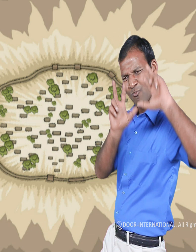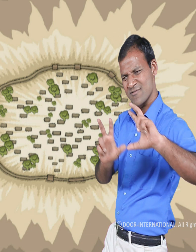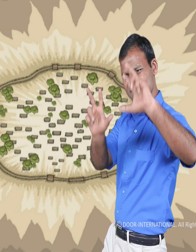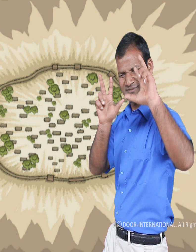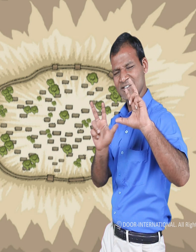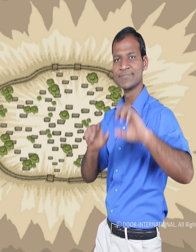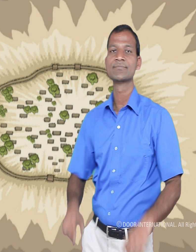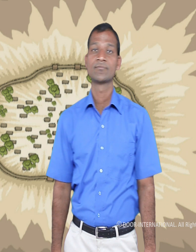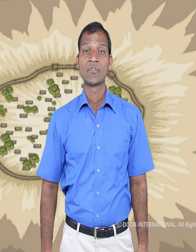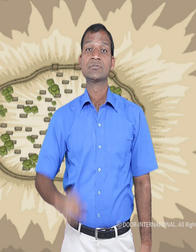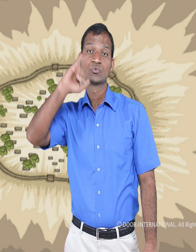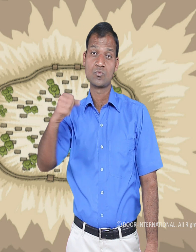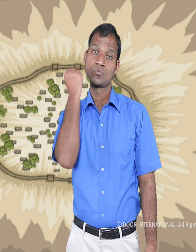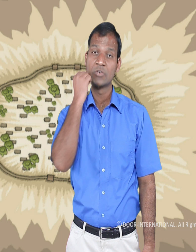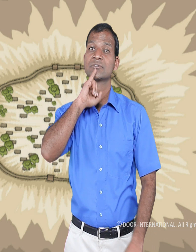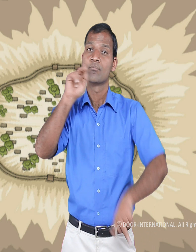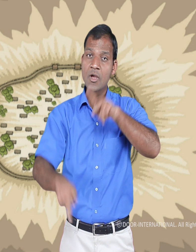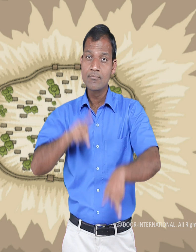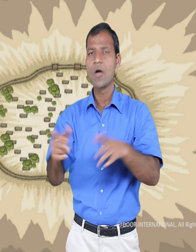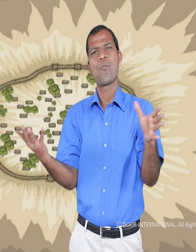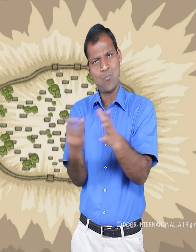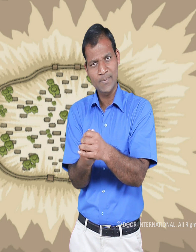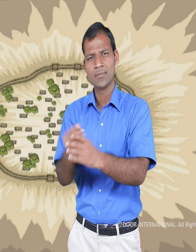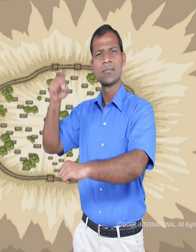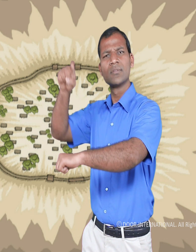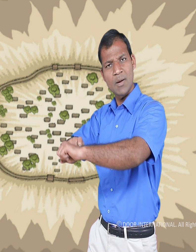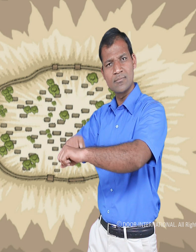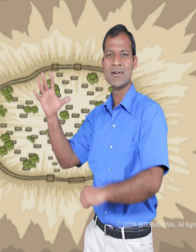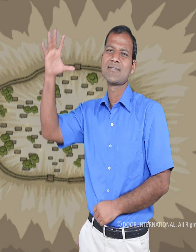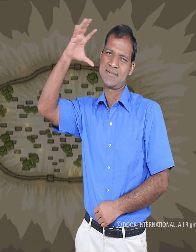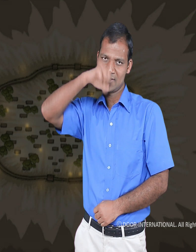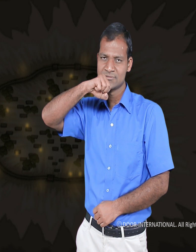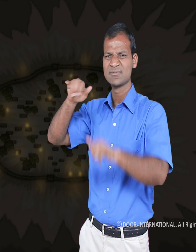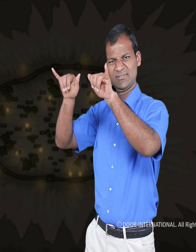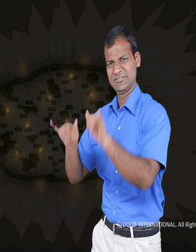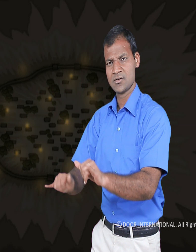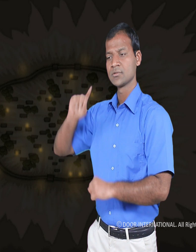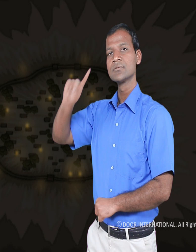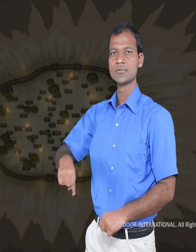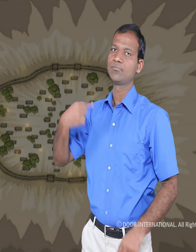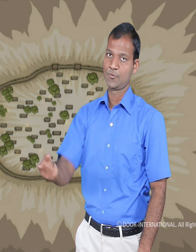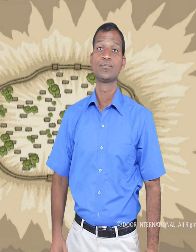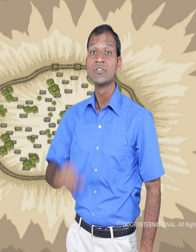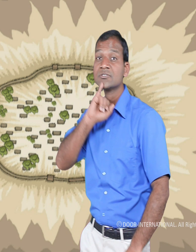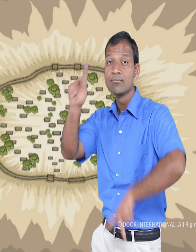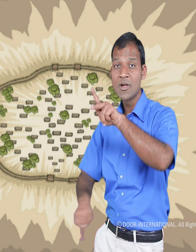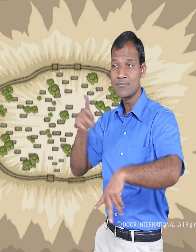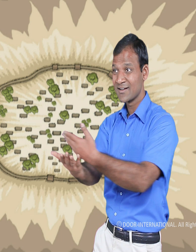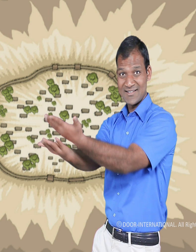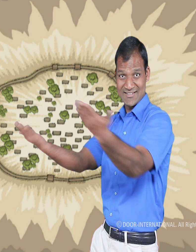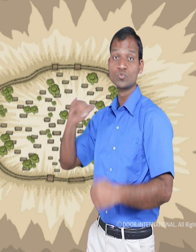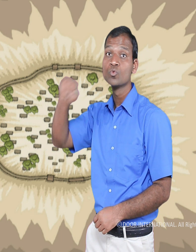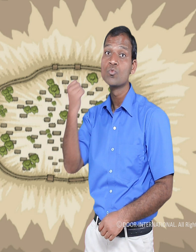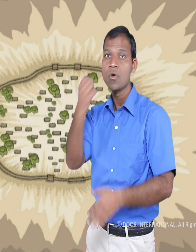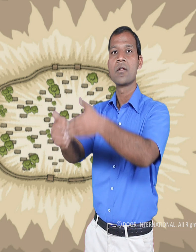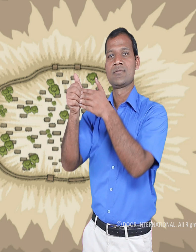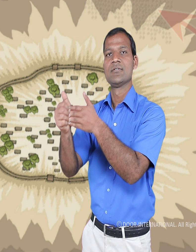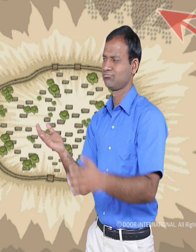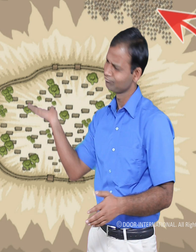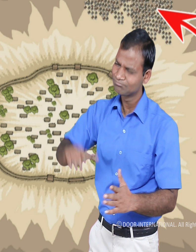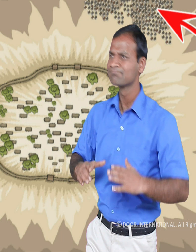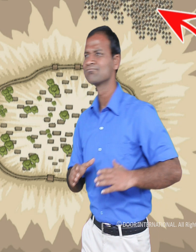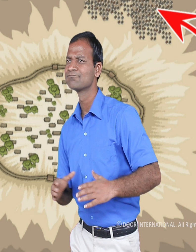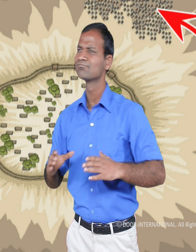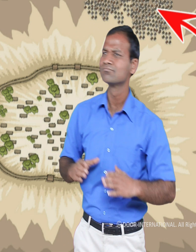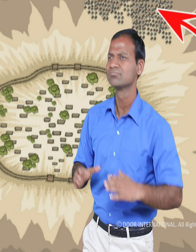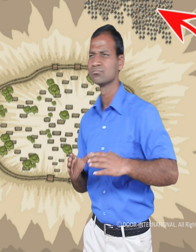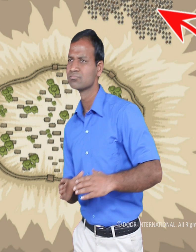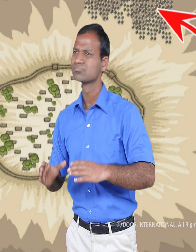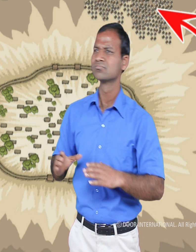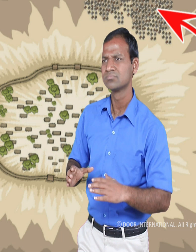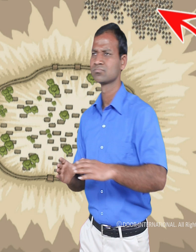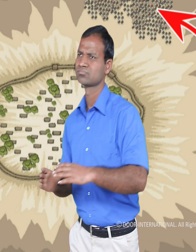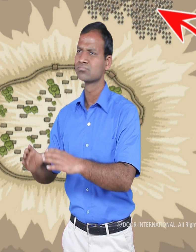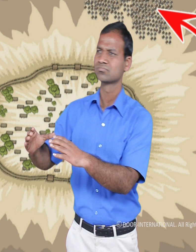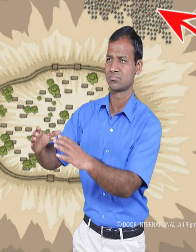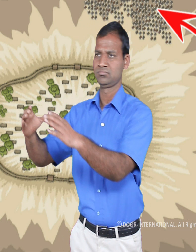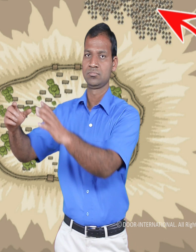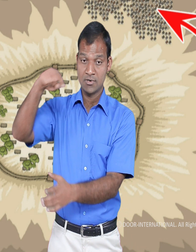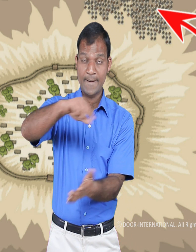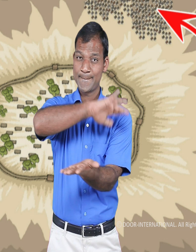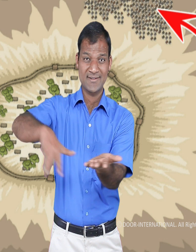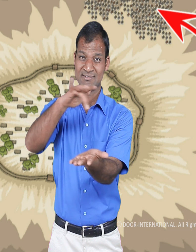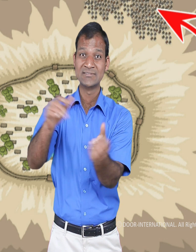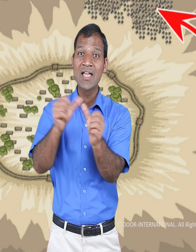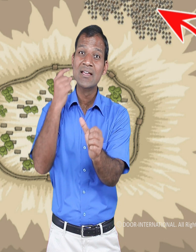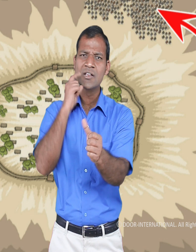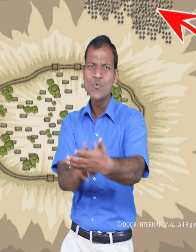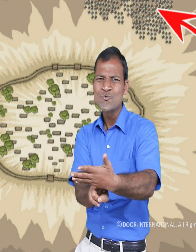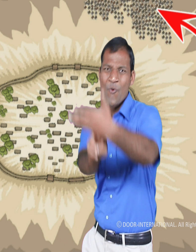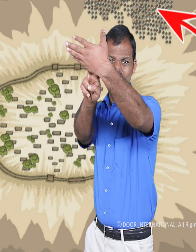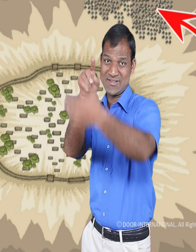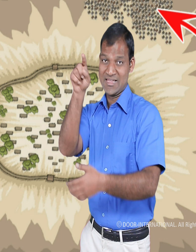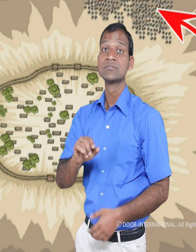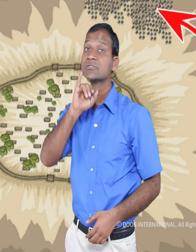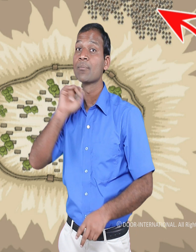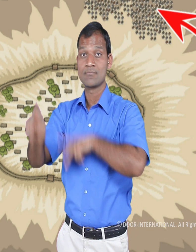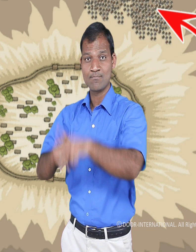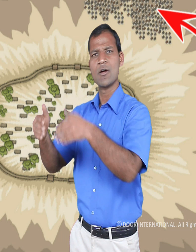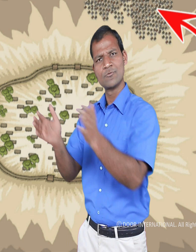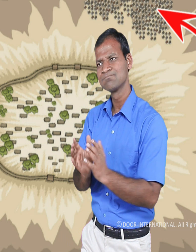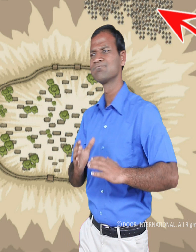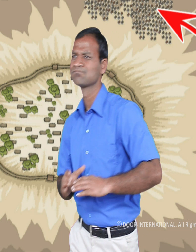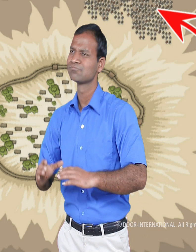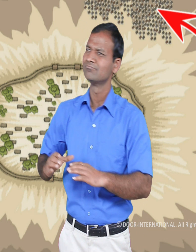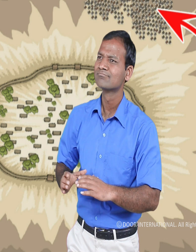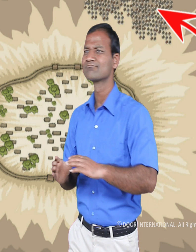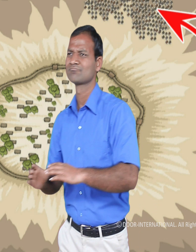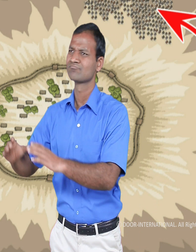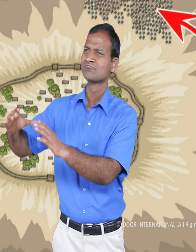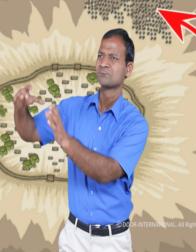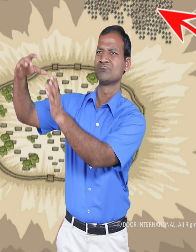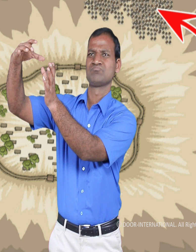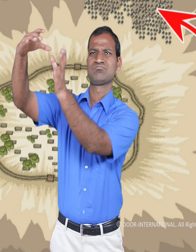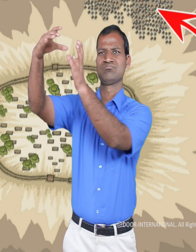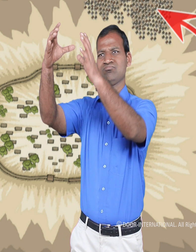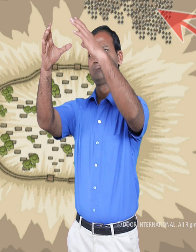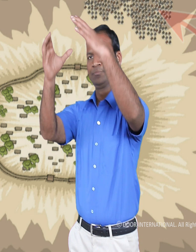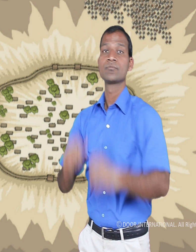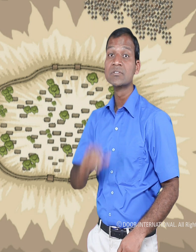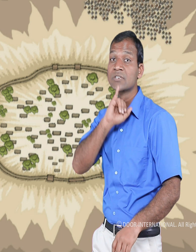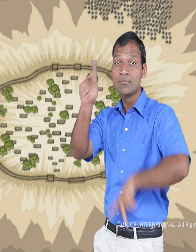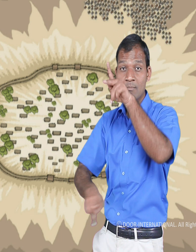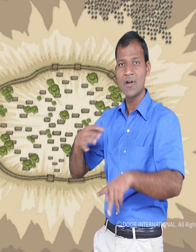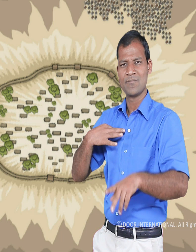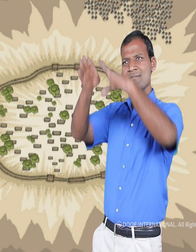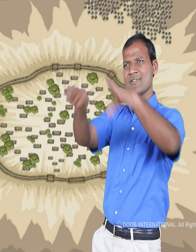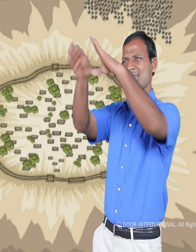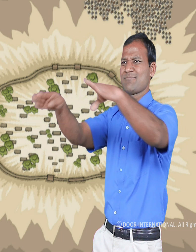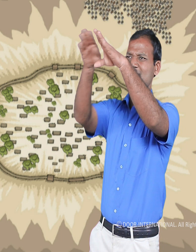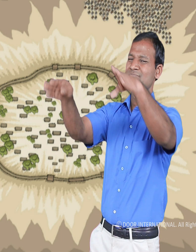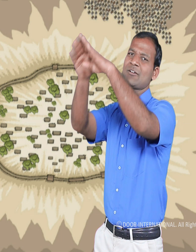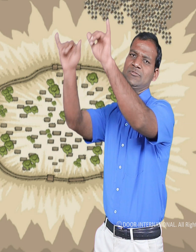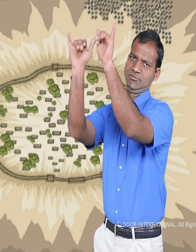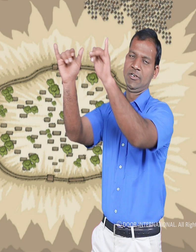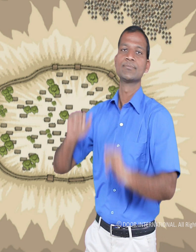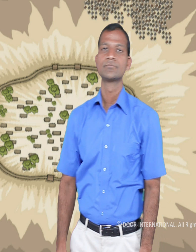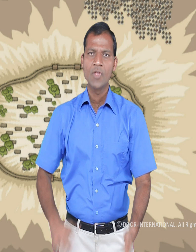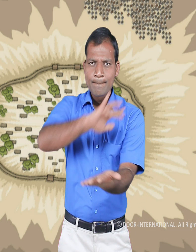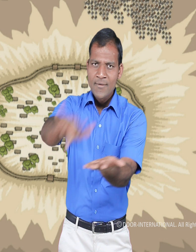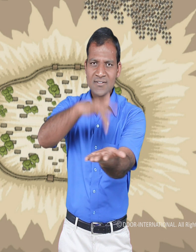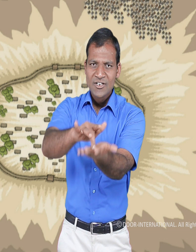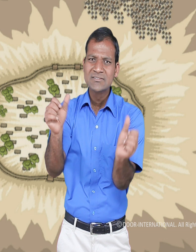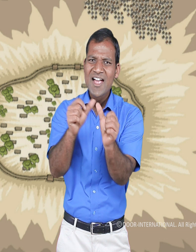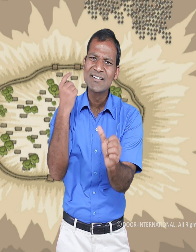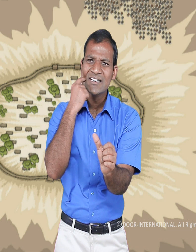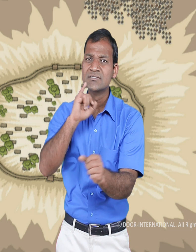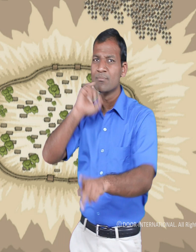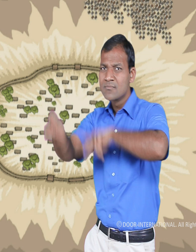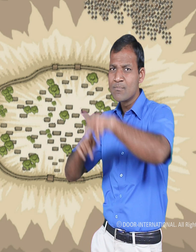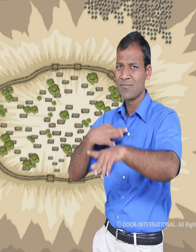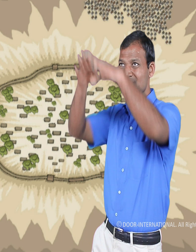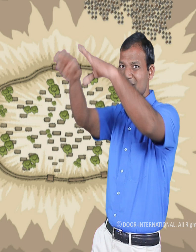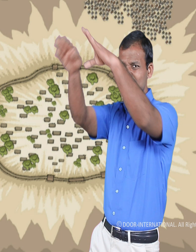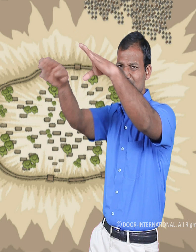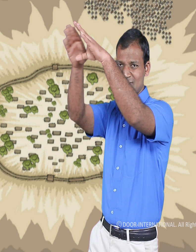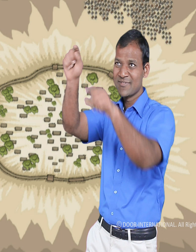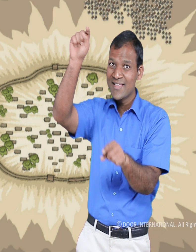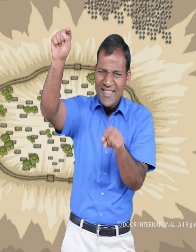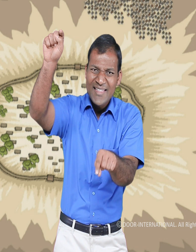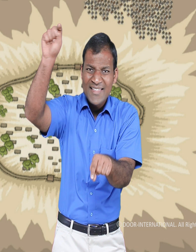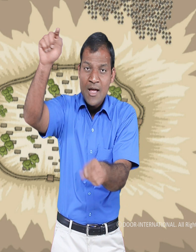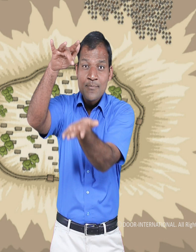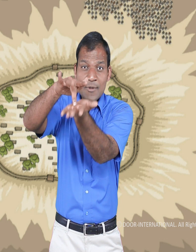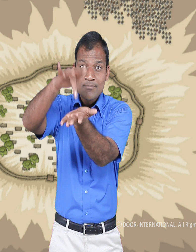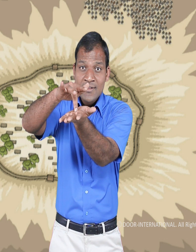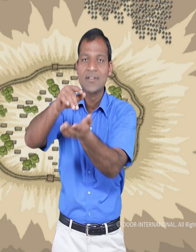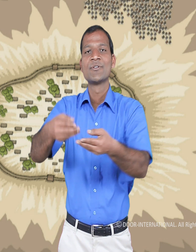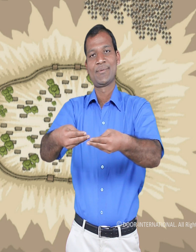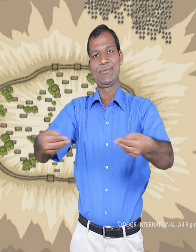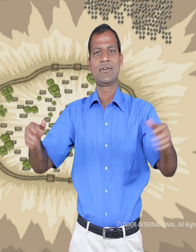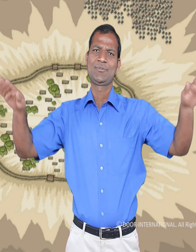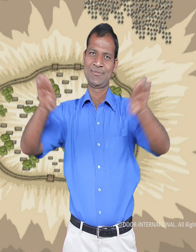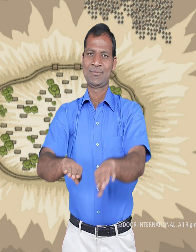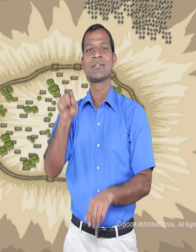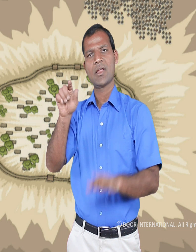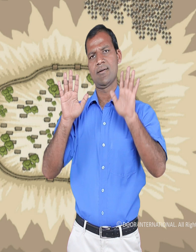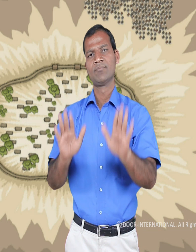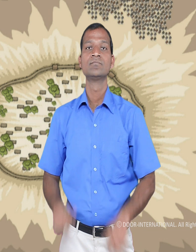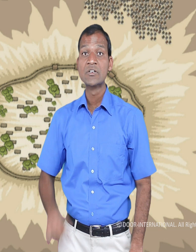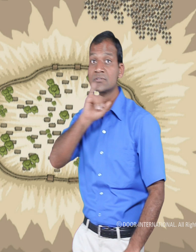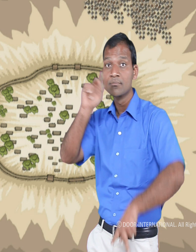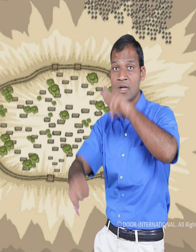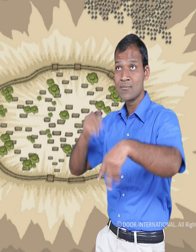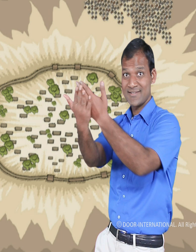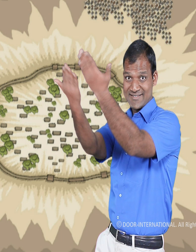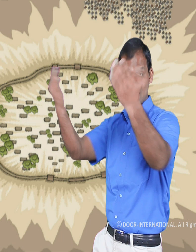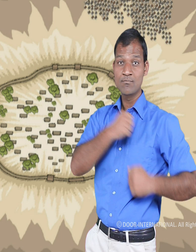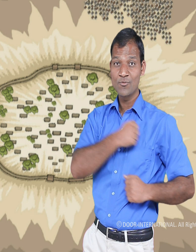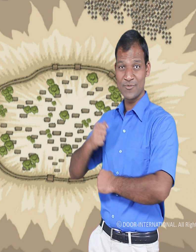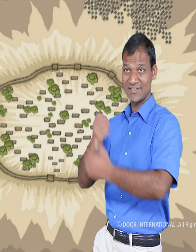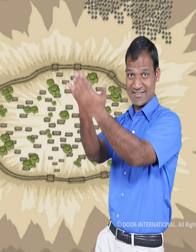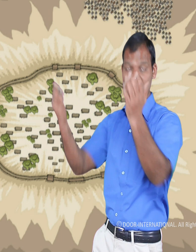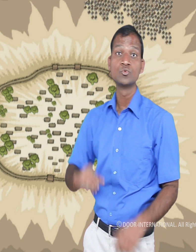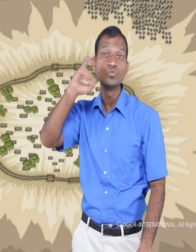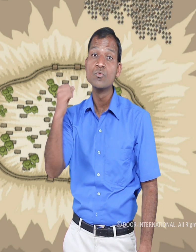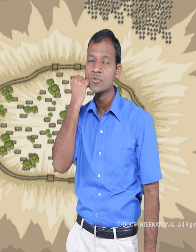Joshua got up early the next morning and mobilized his men, and he and the elders of Israel marched before them up to Ai. Then all the troops who were with him marched up and approached the city.